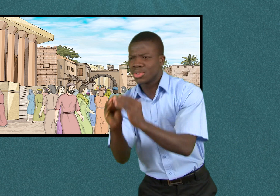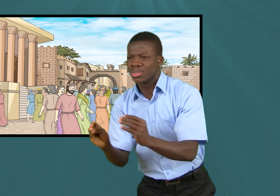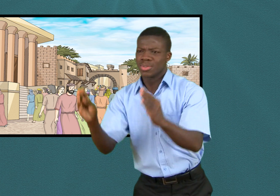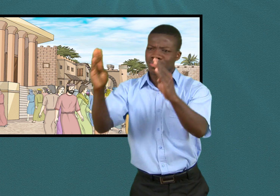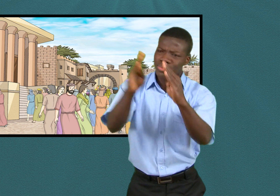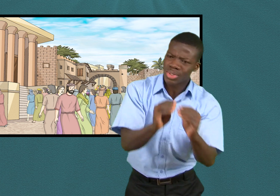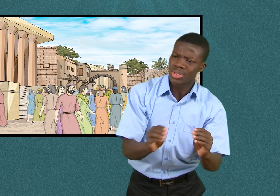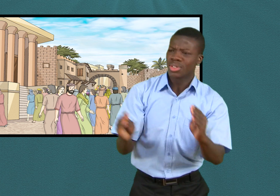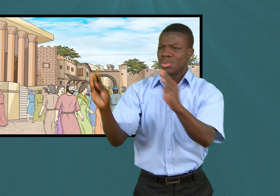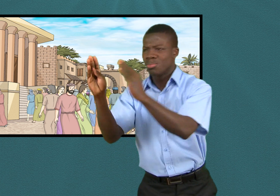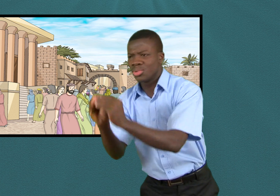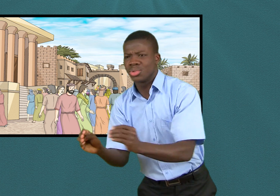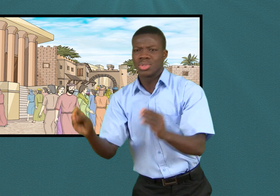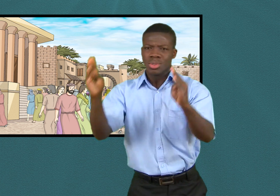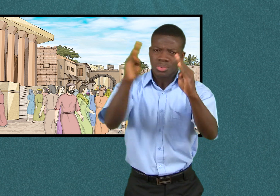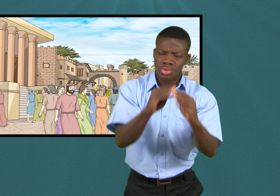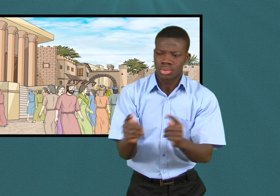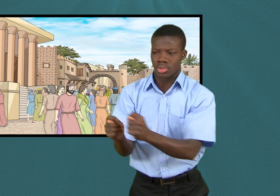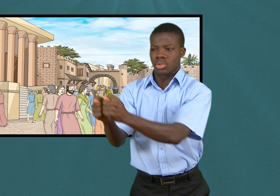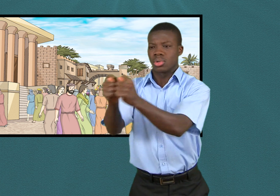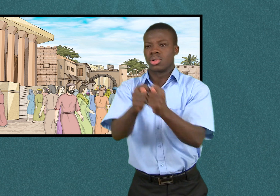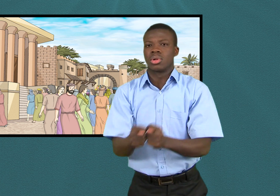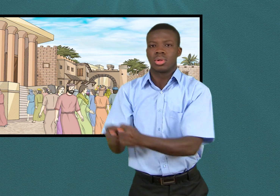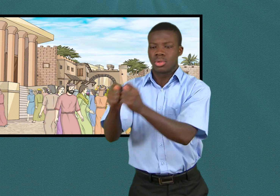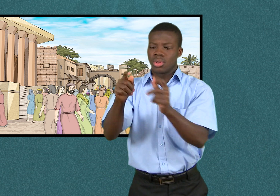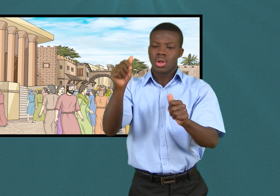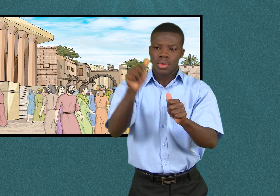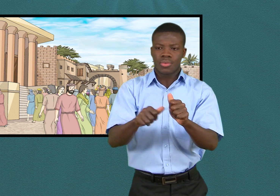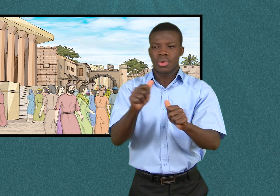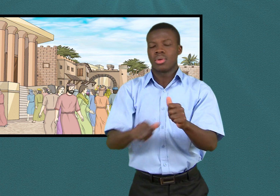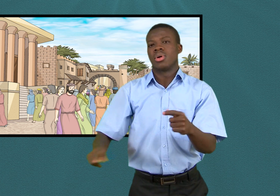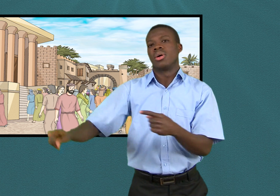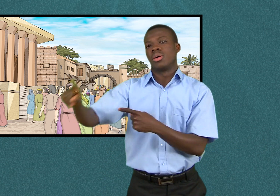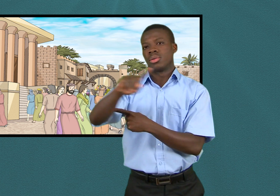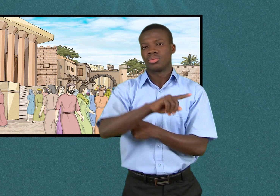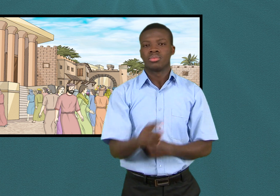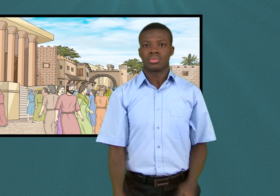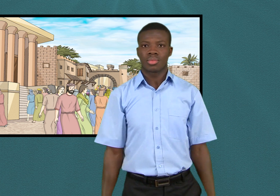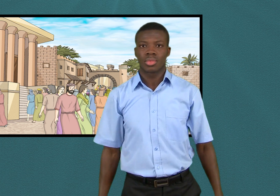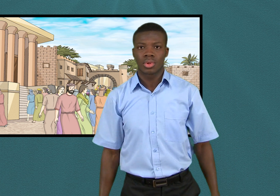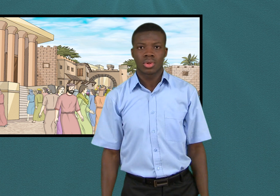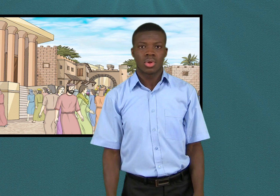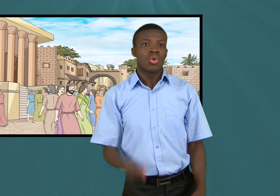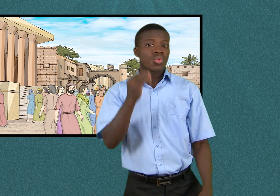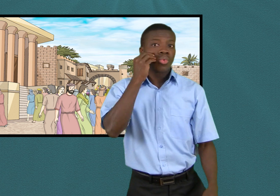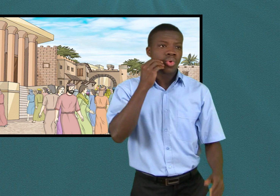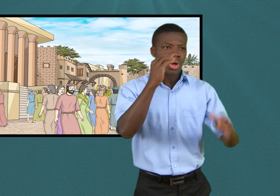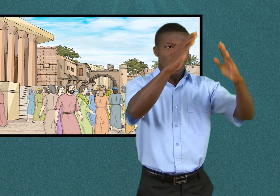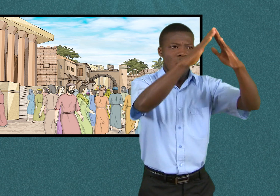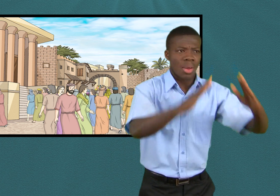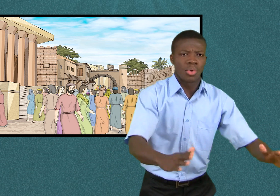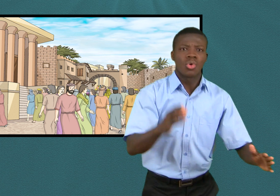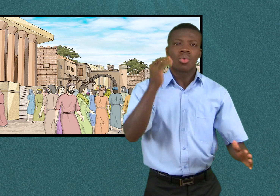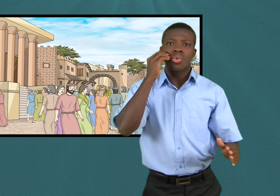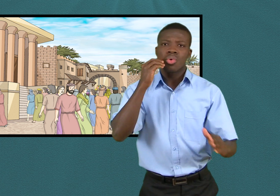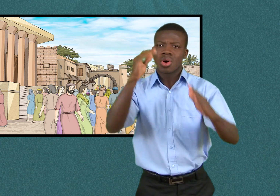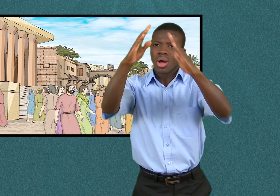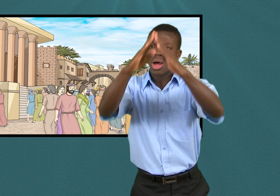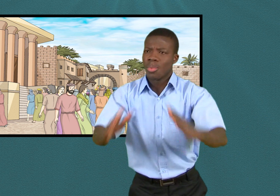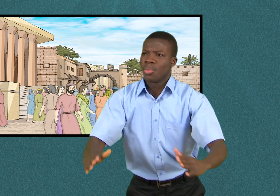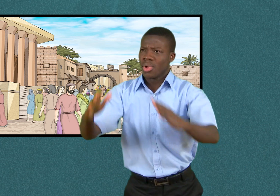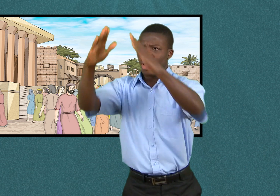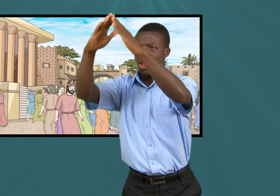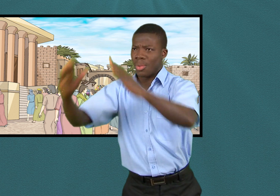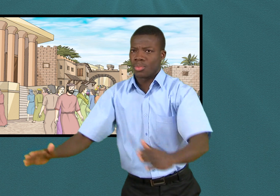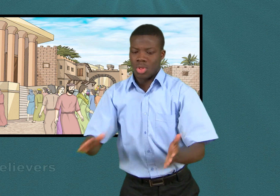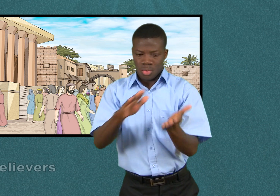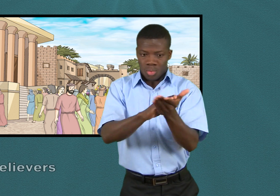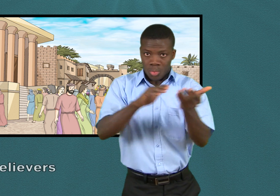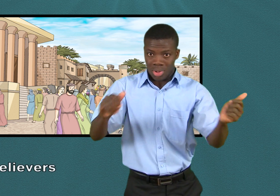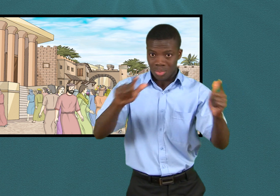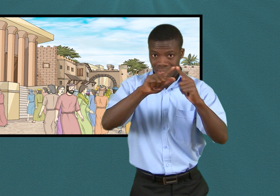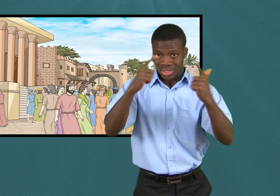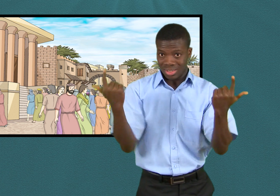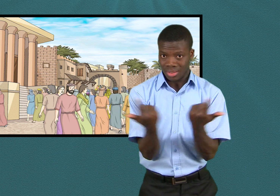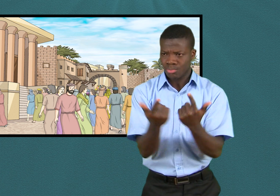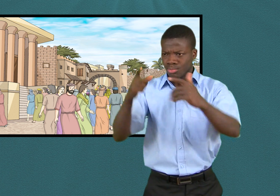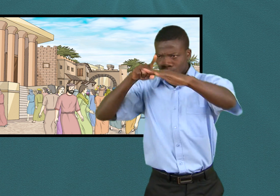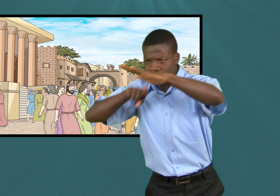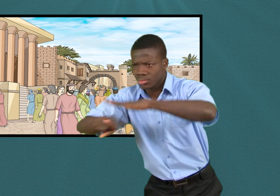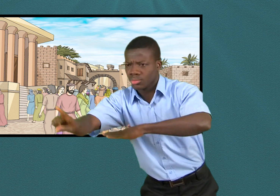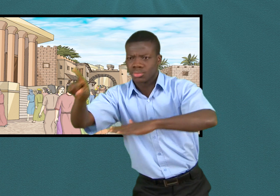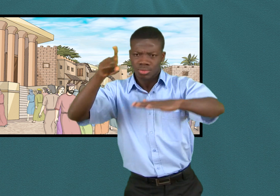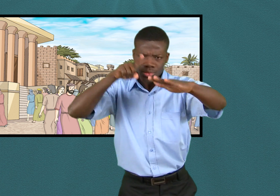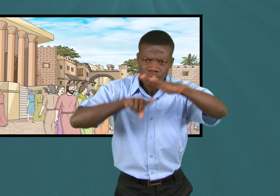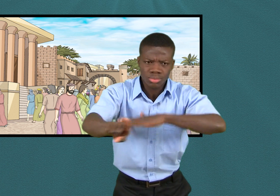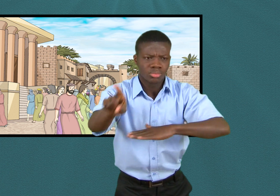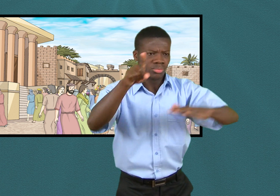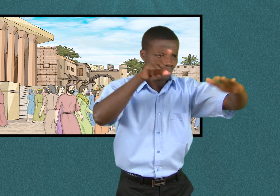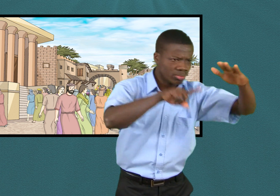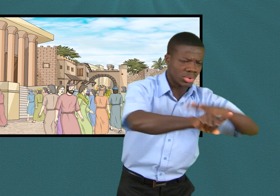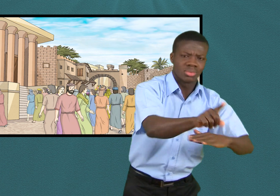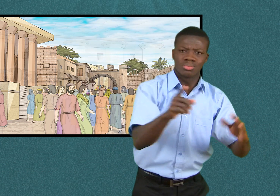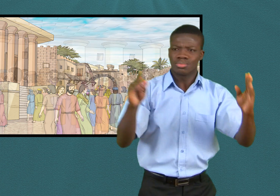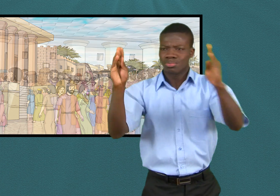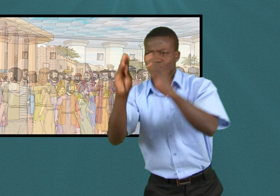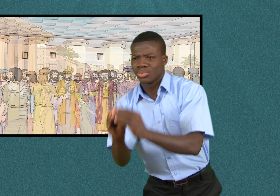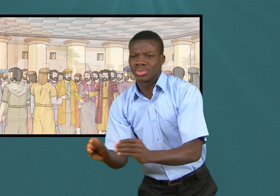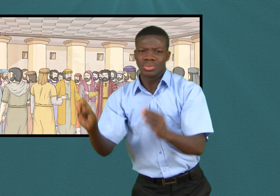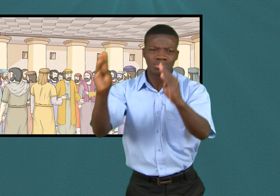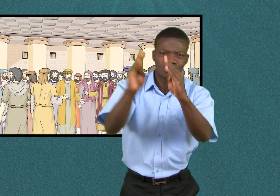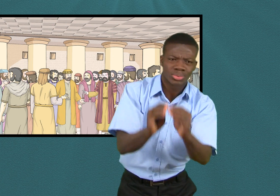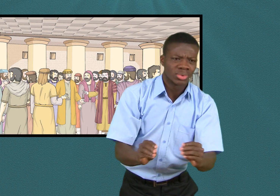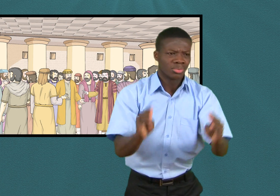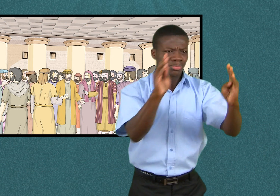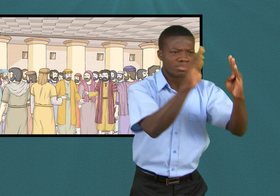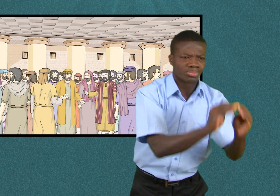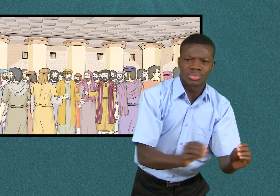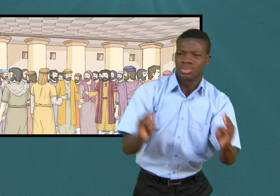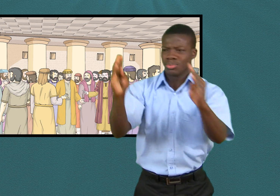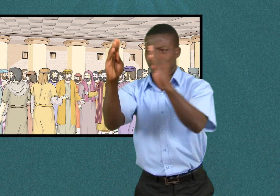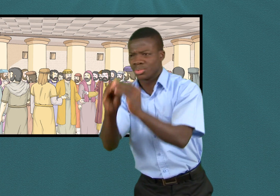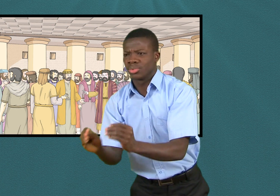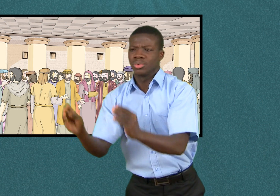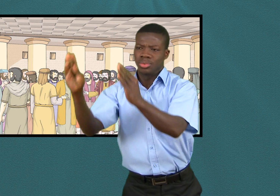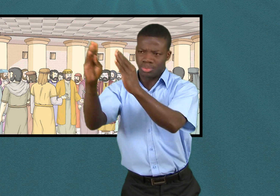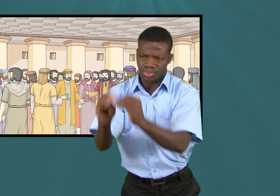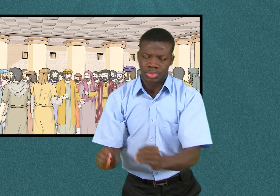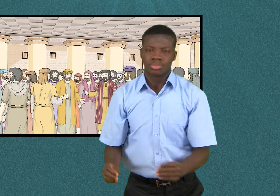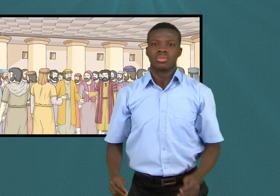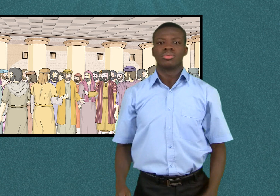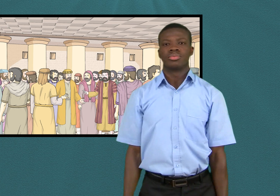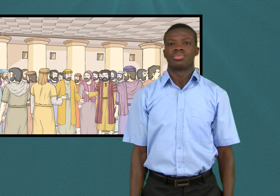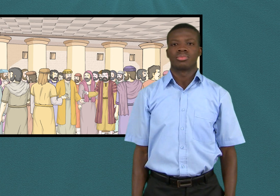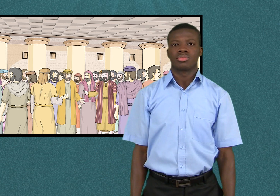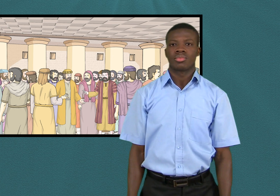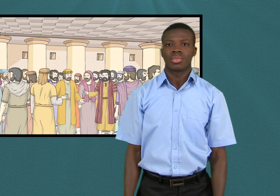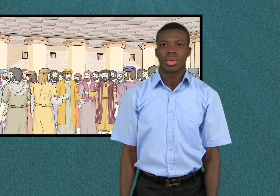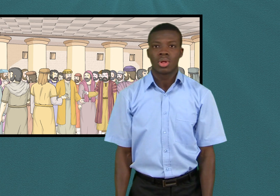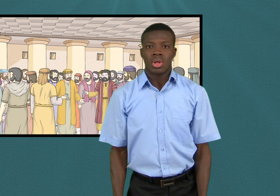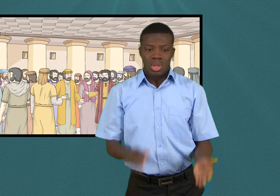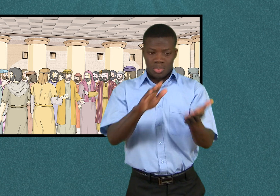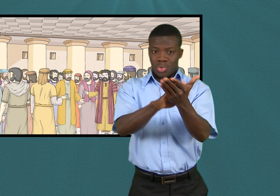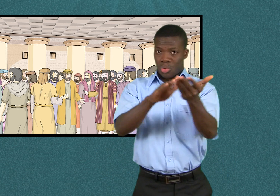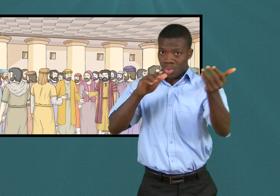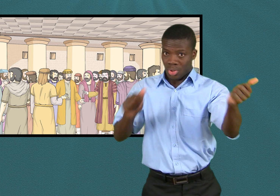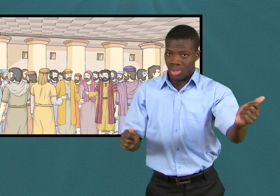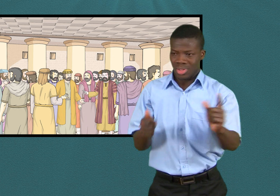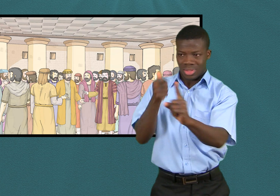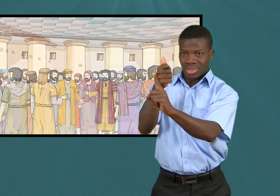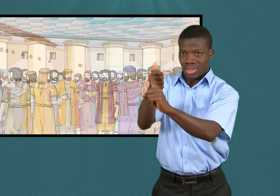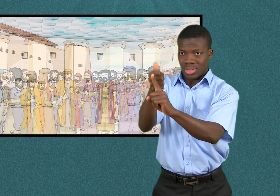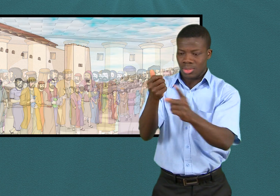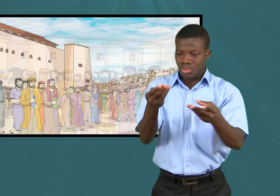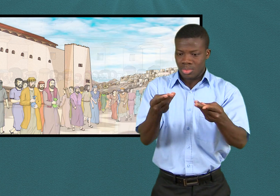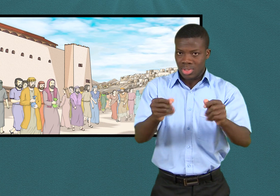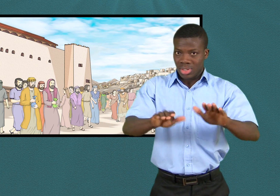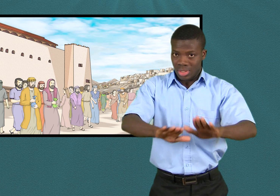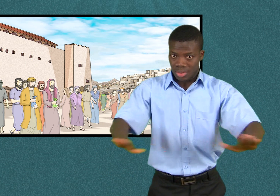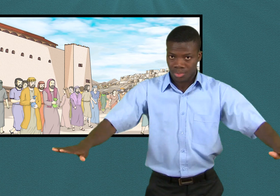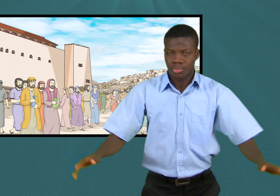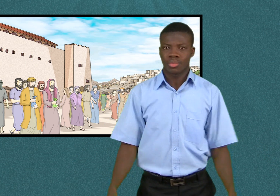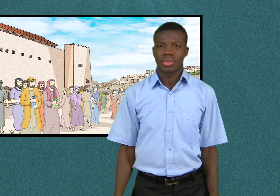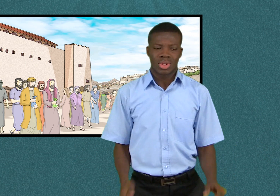All the believers were together and had everything in common.